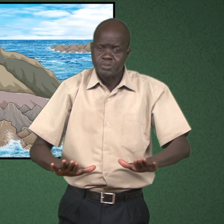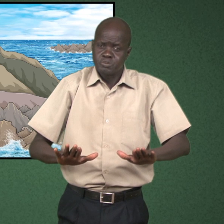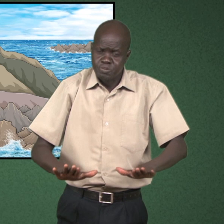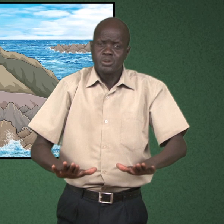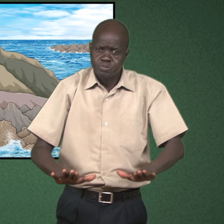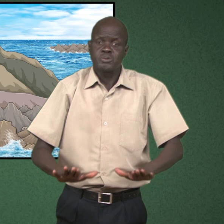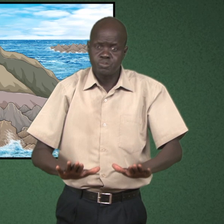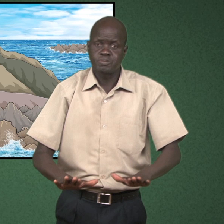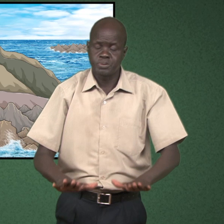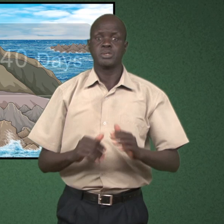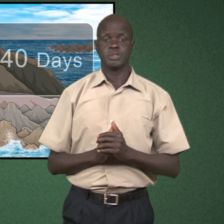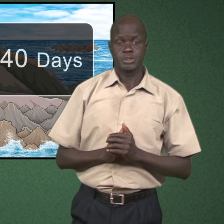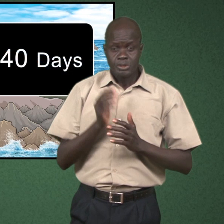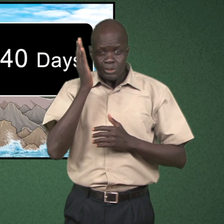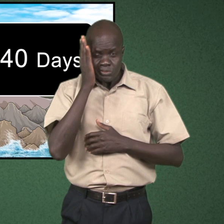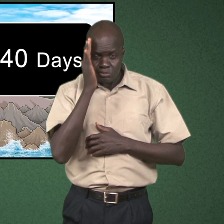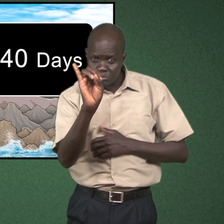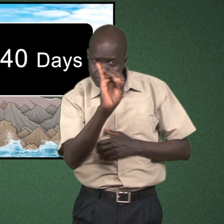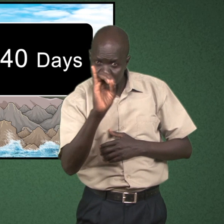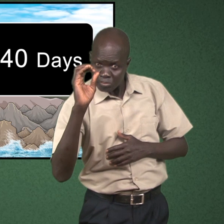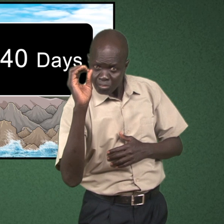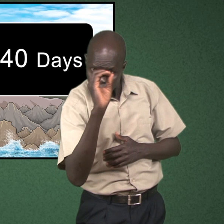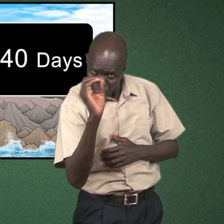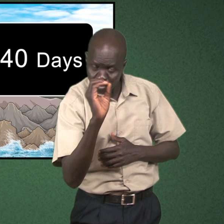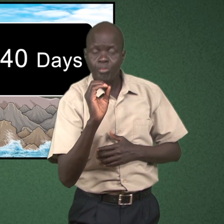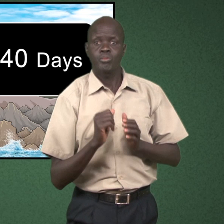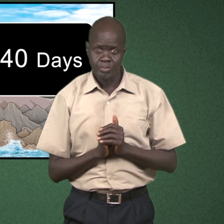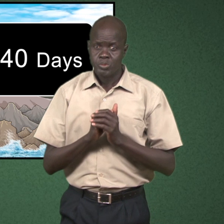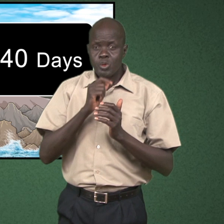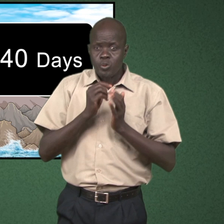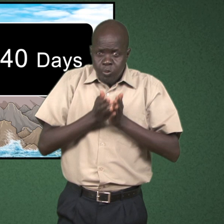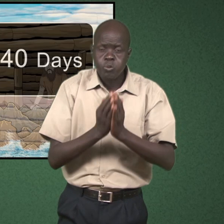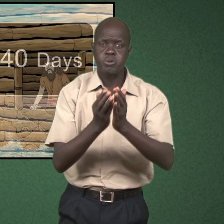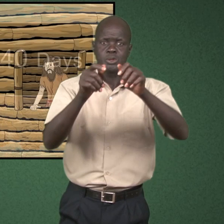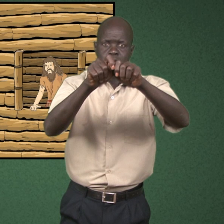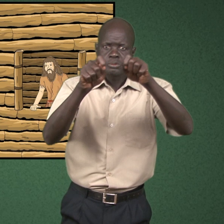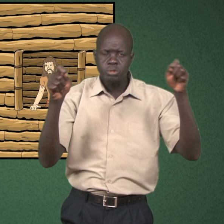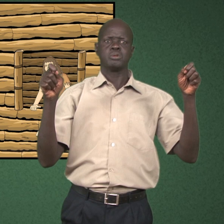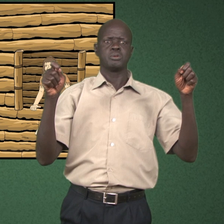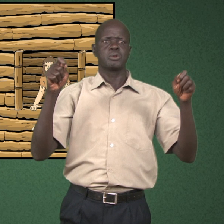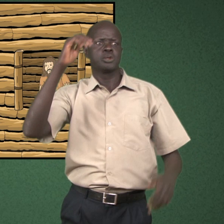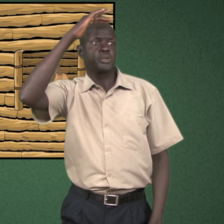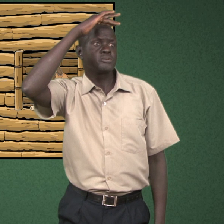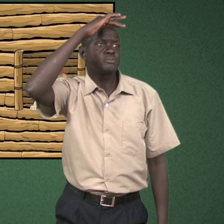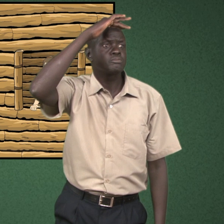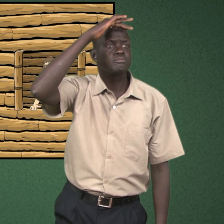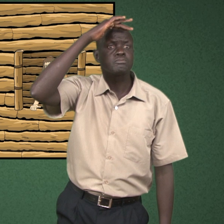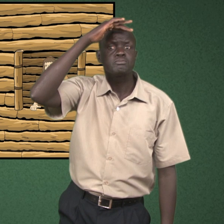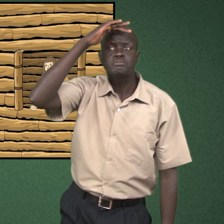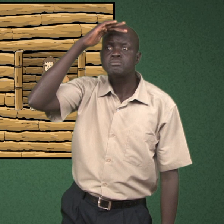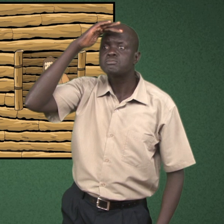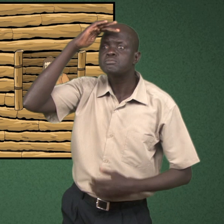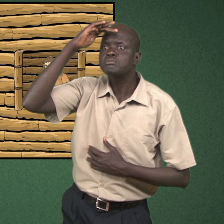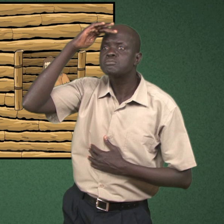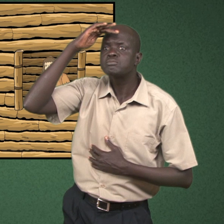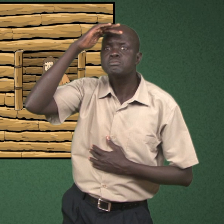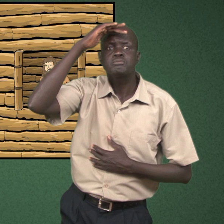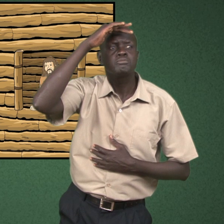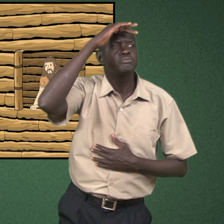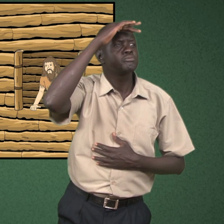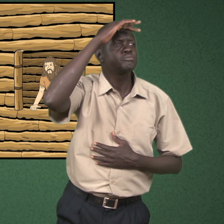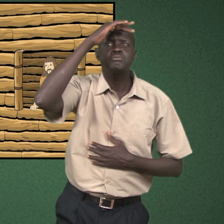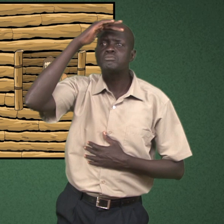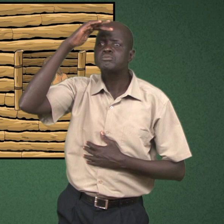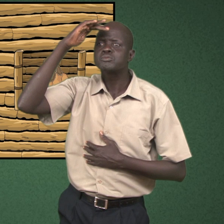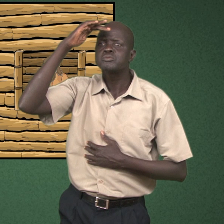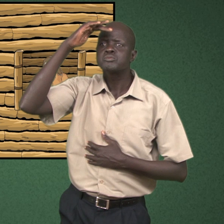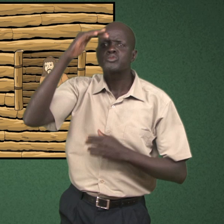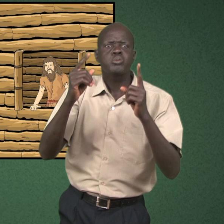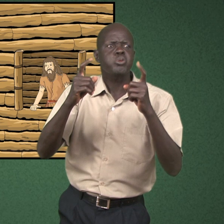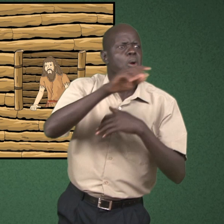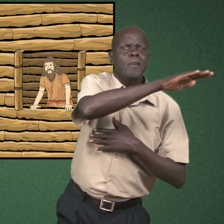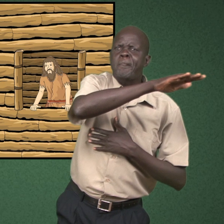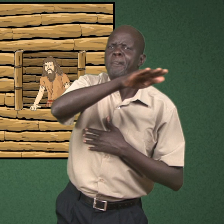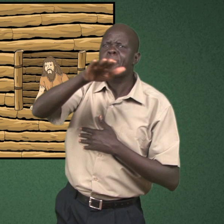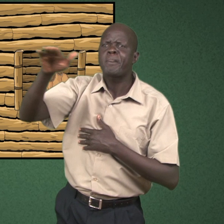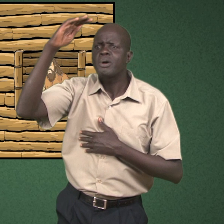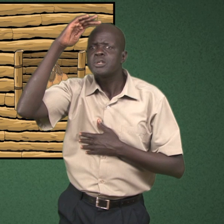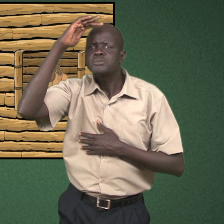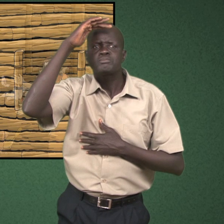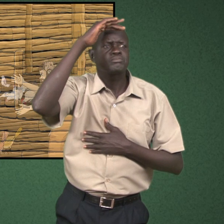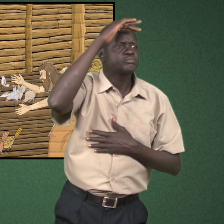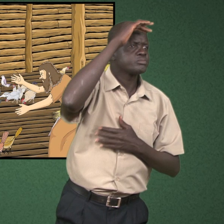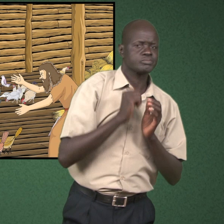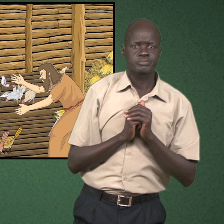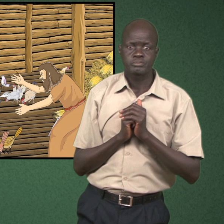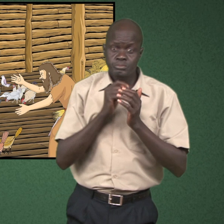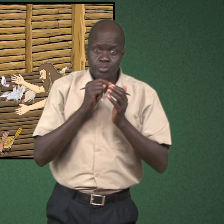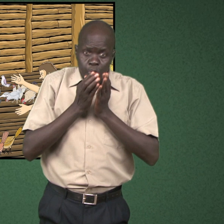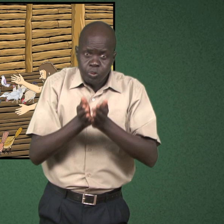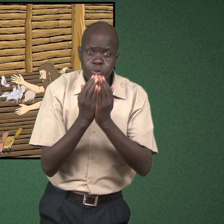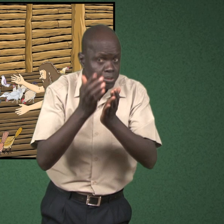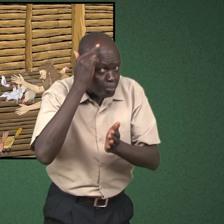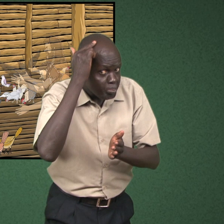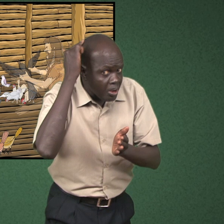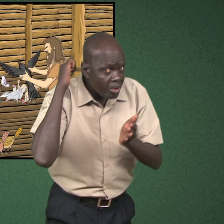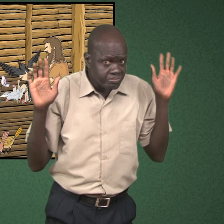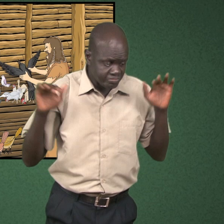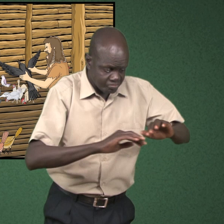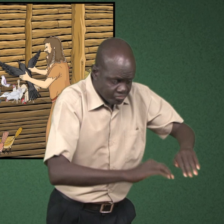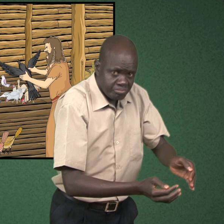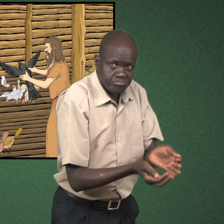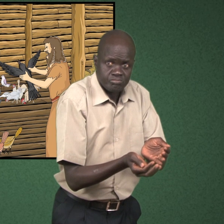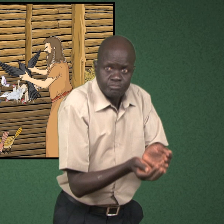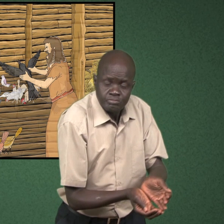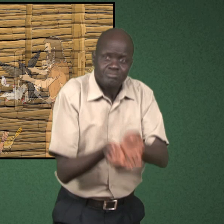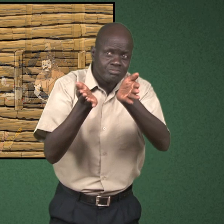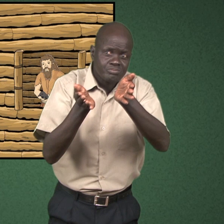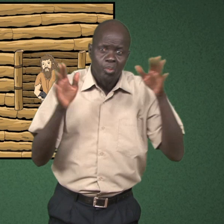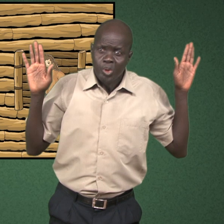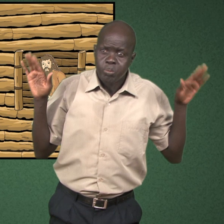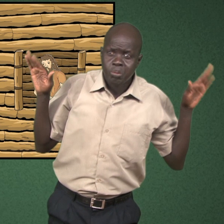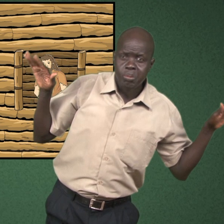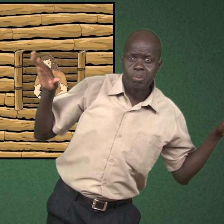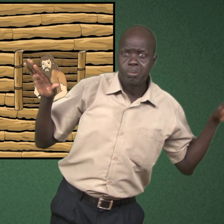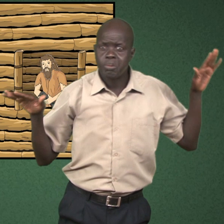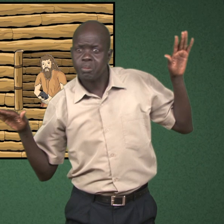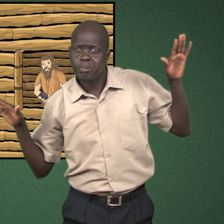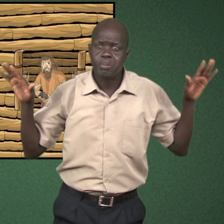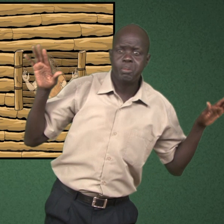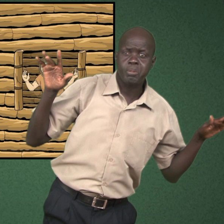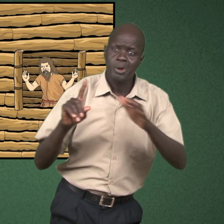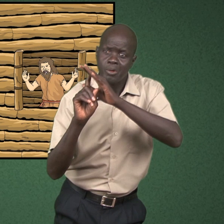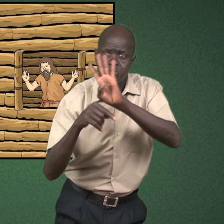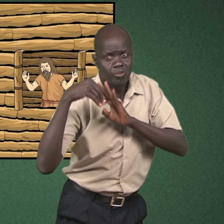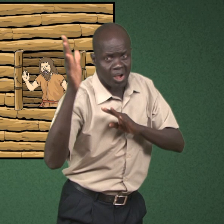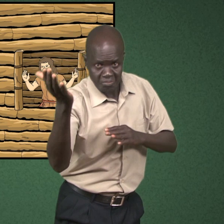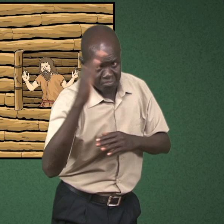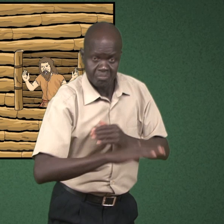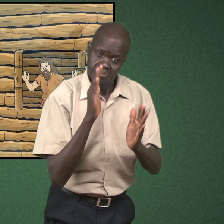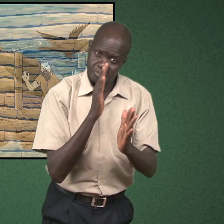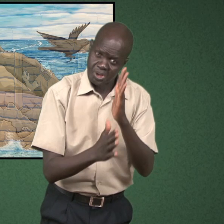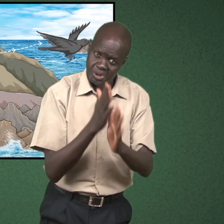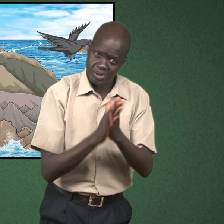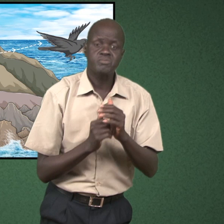After forty days Noah opened the window he had made in the ark and sent out a raven.